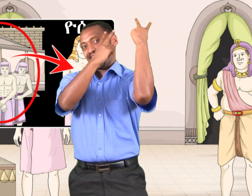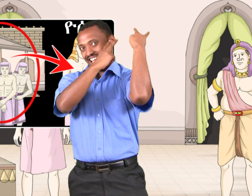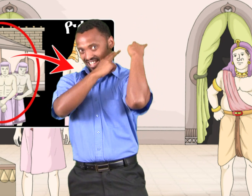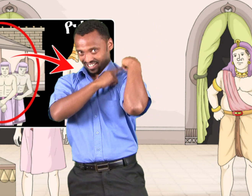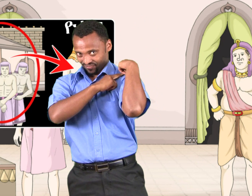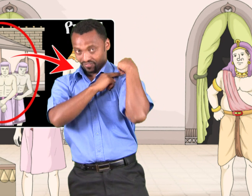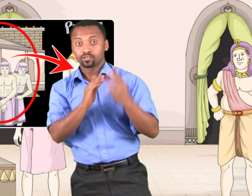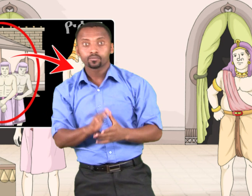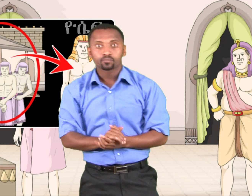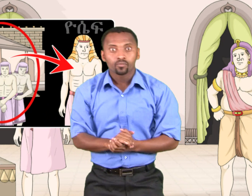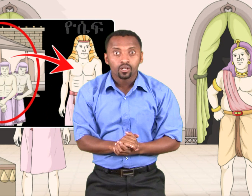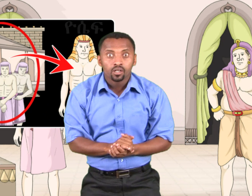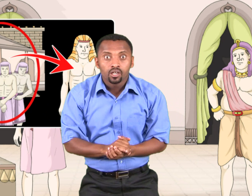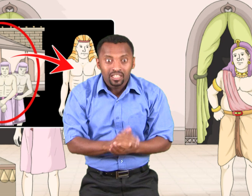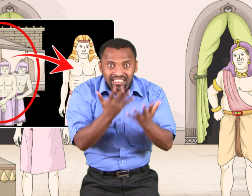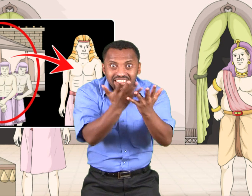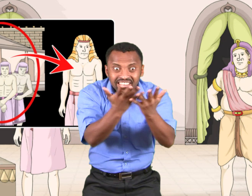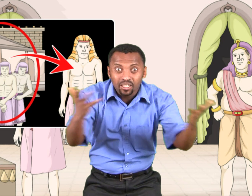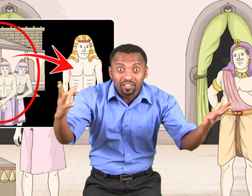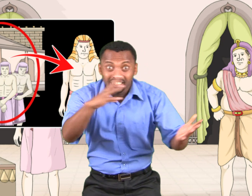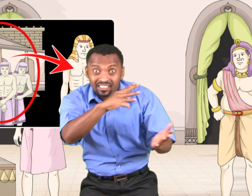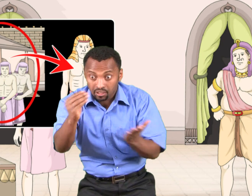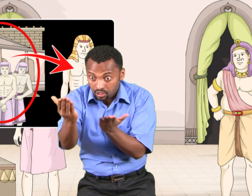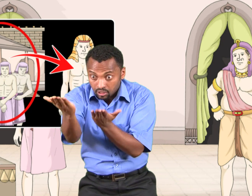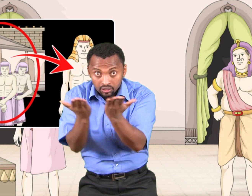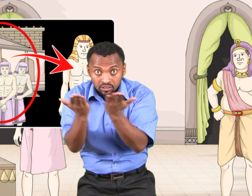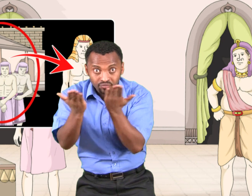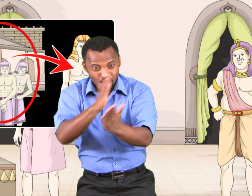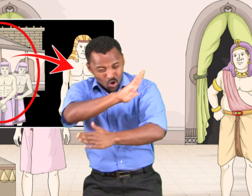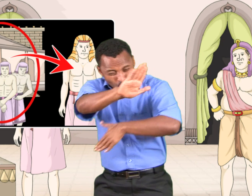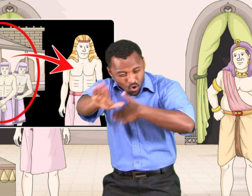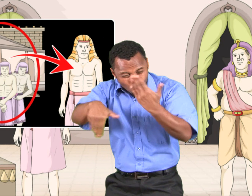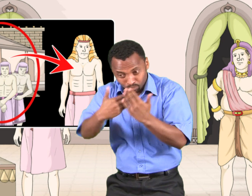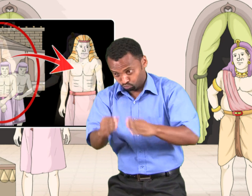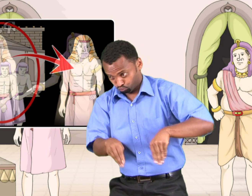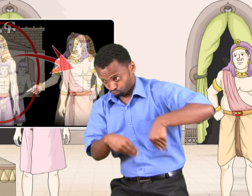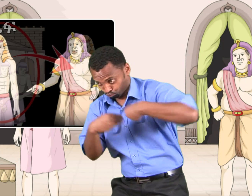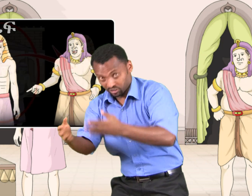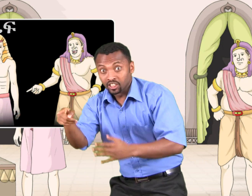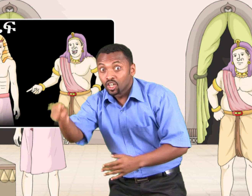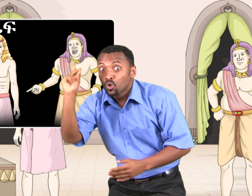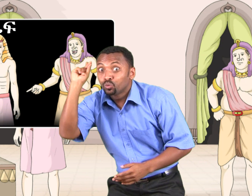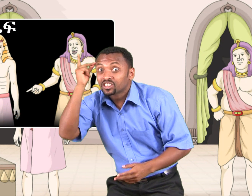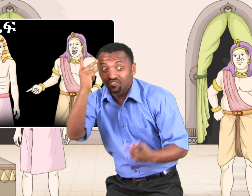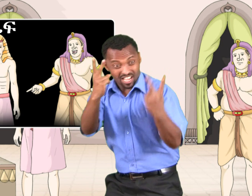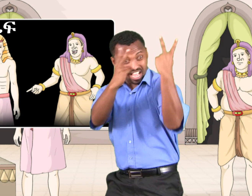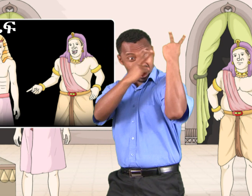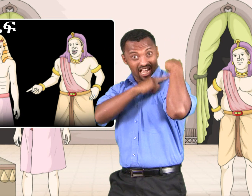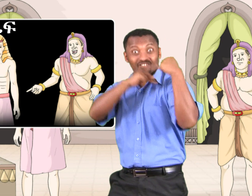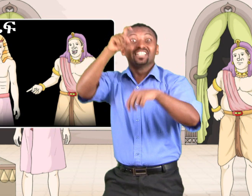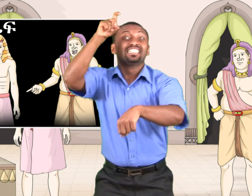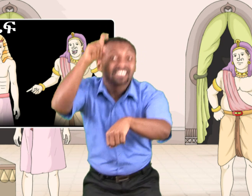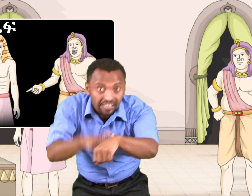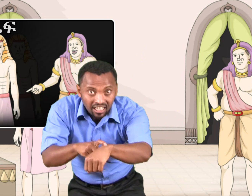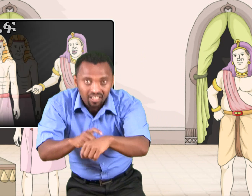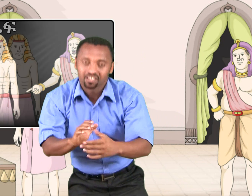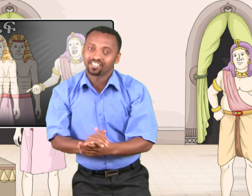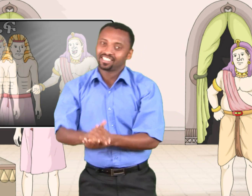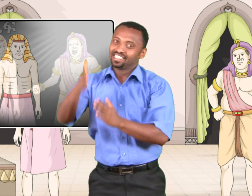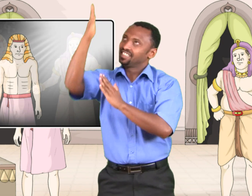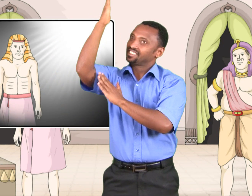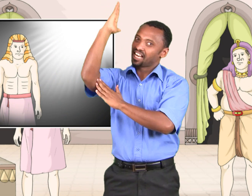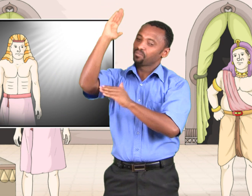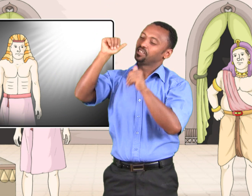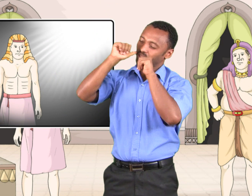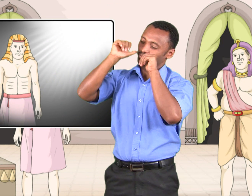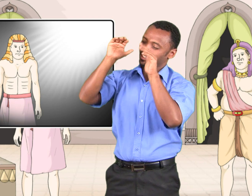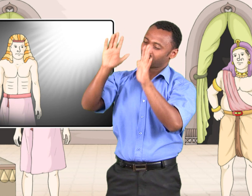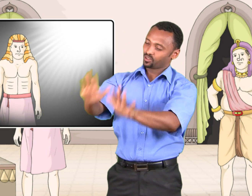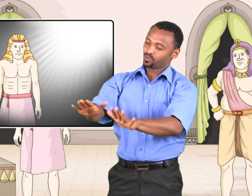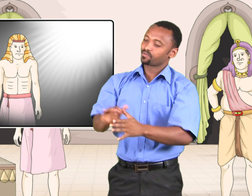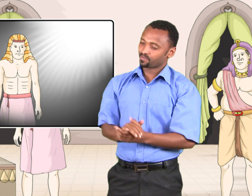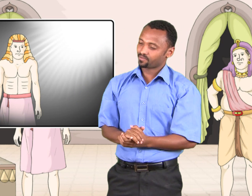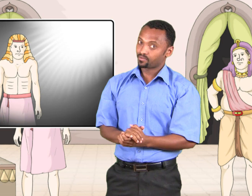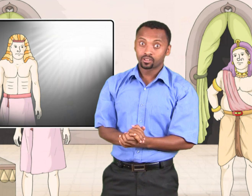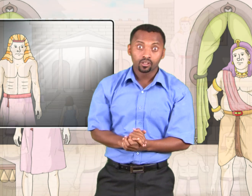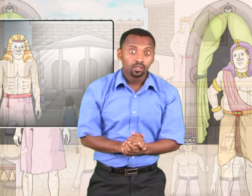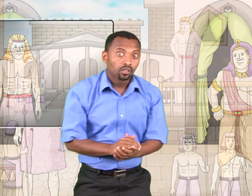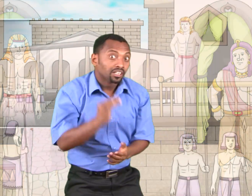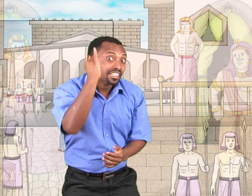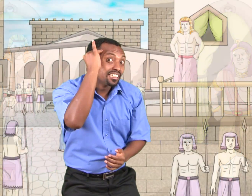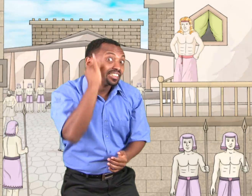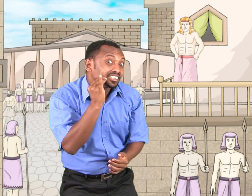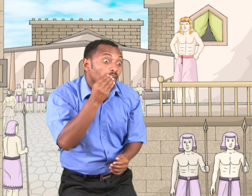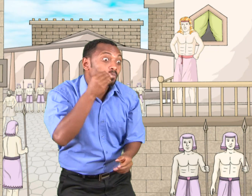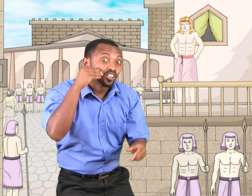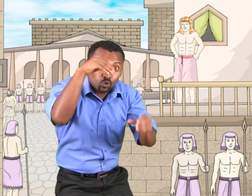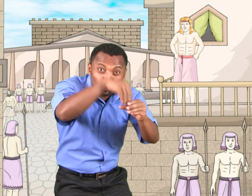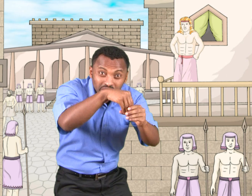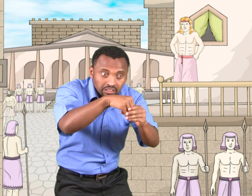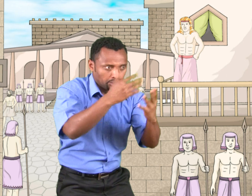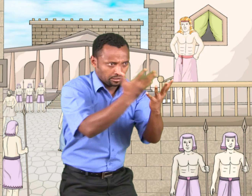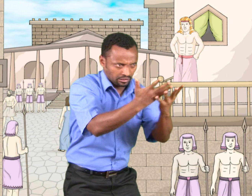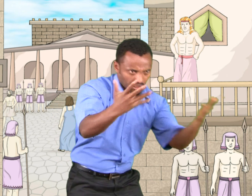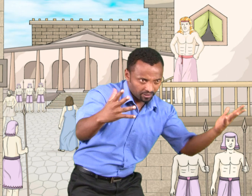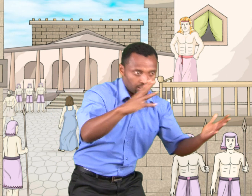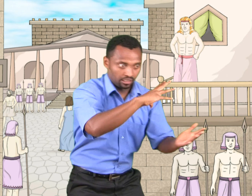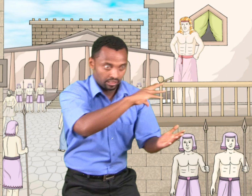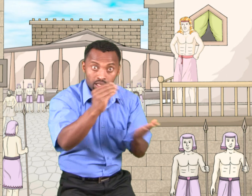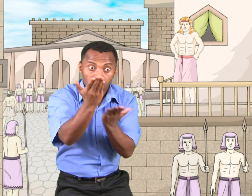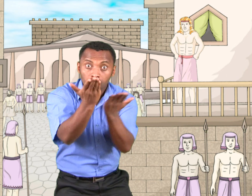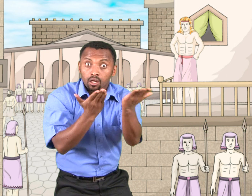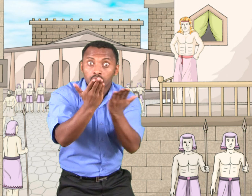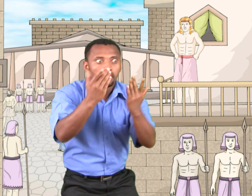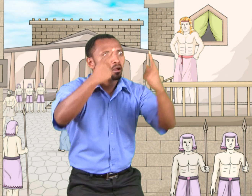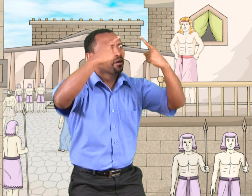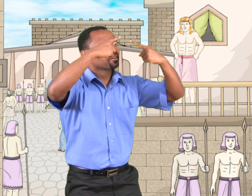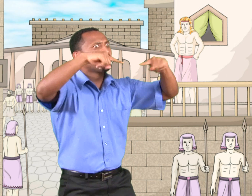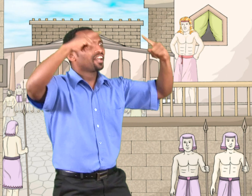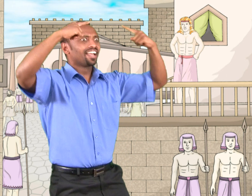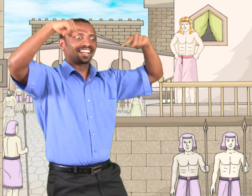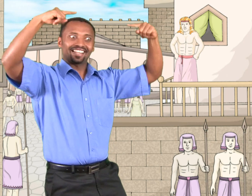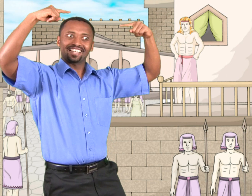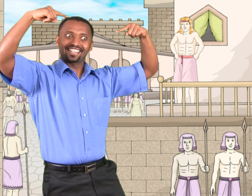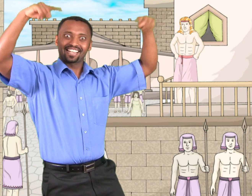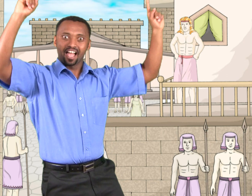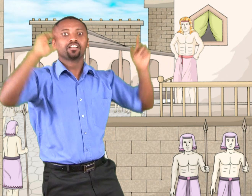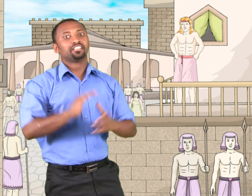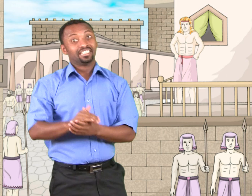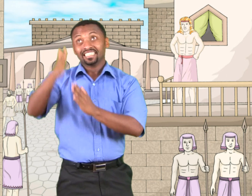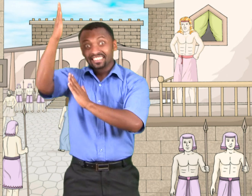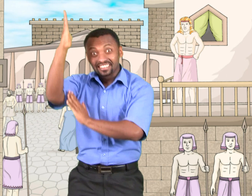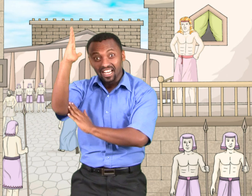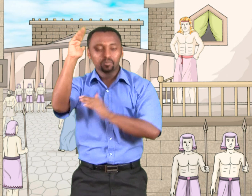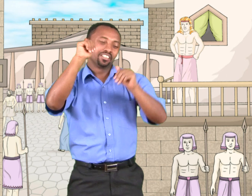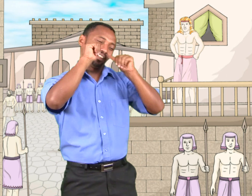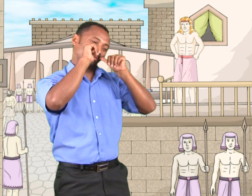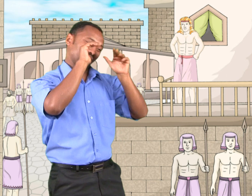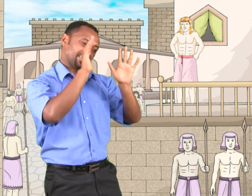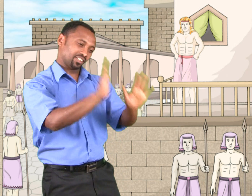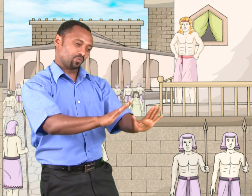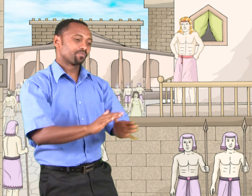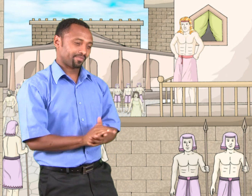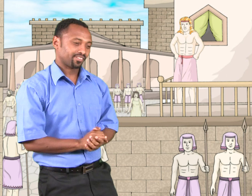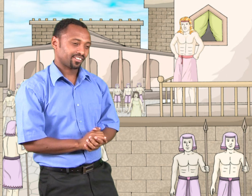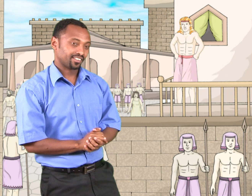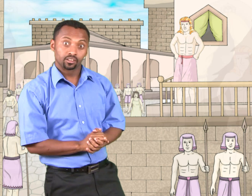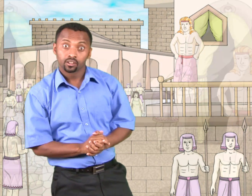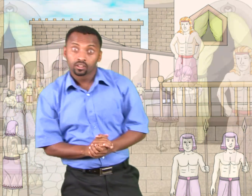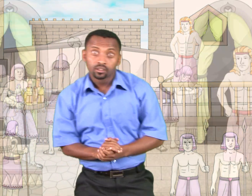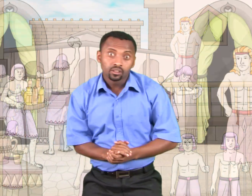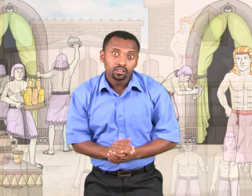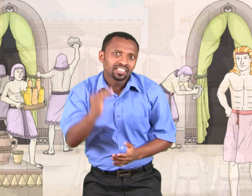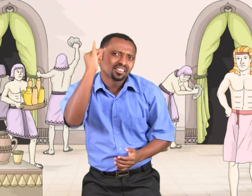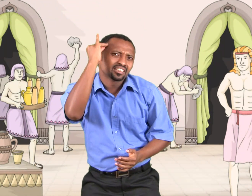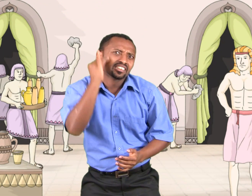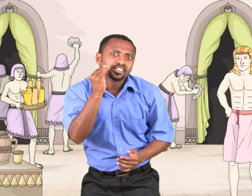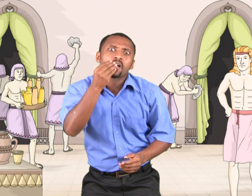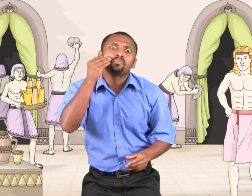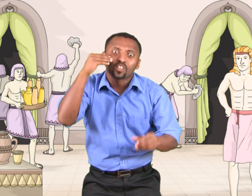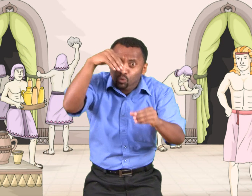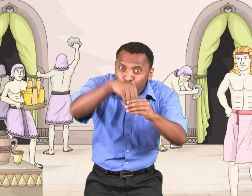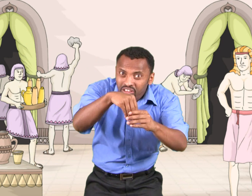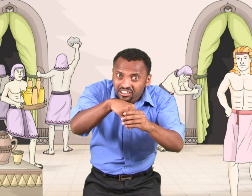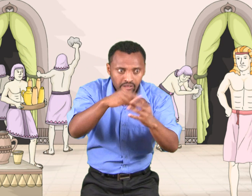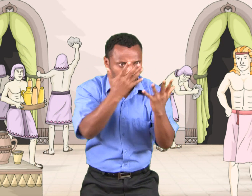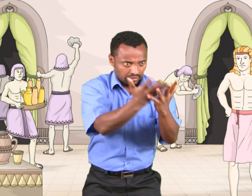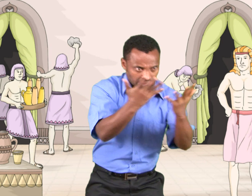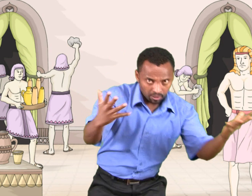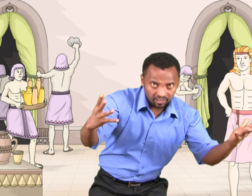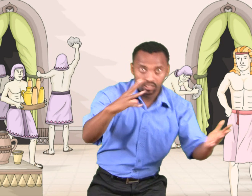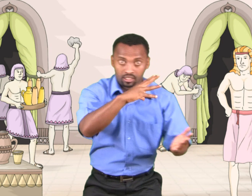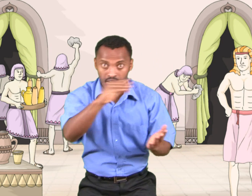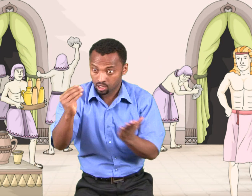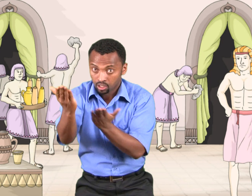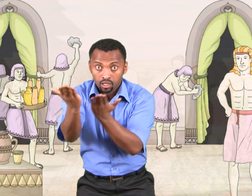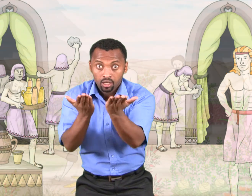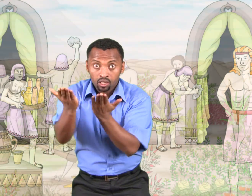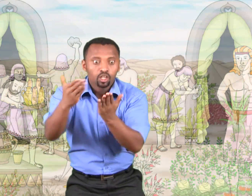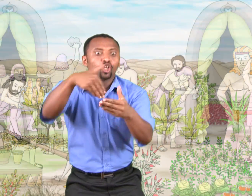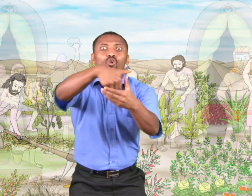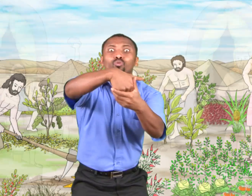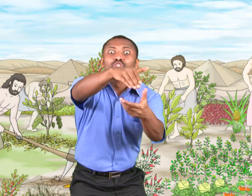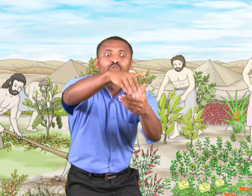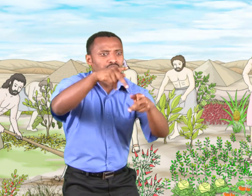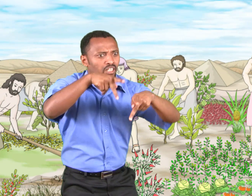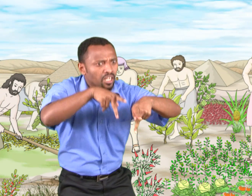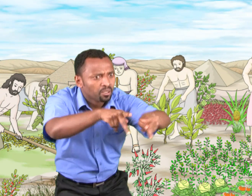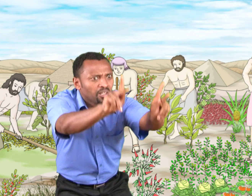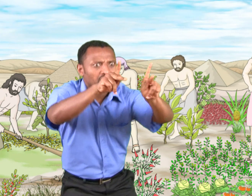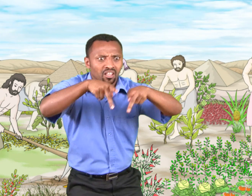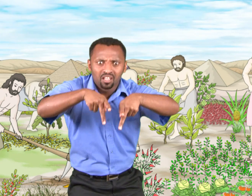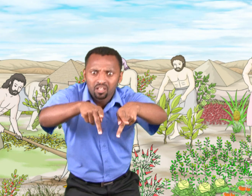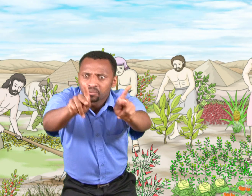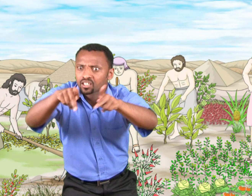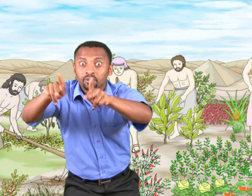From the time that he put Joseph in charge of his household and all he owned, the LORD blessed the Egyptian’s household on account of him.